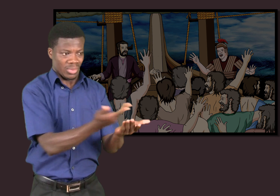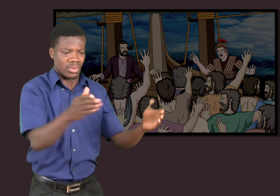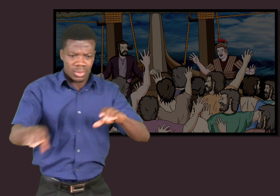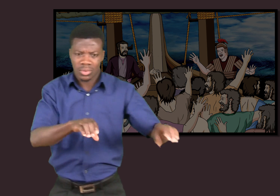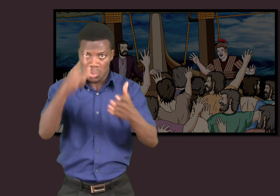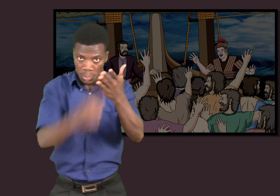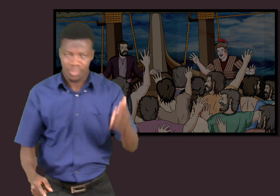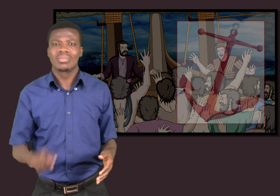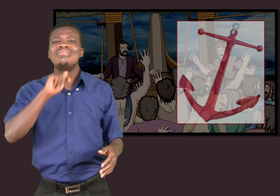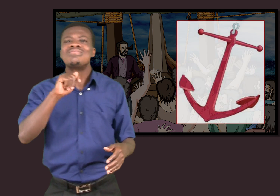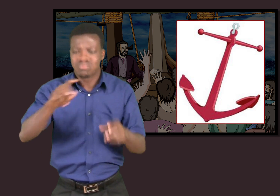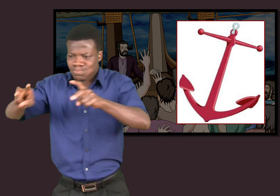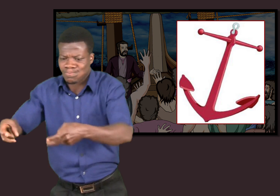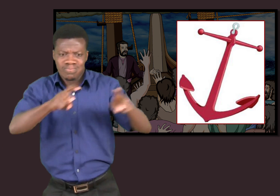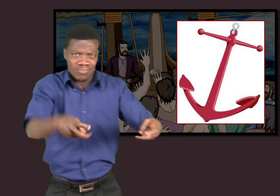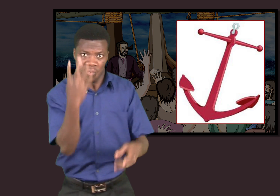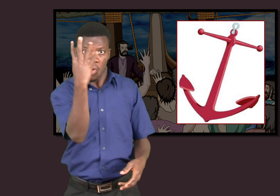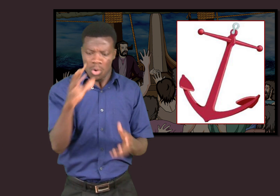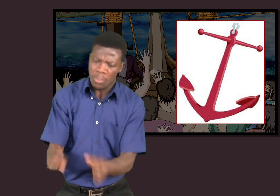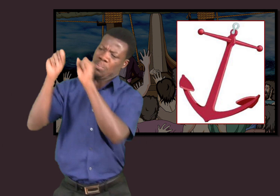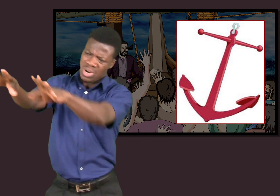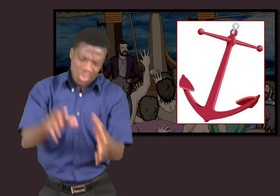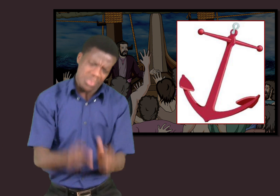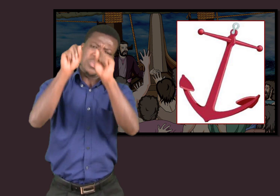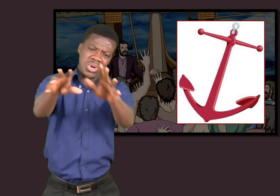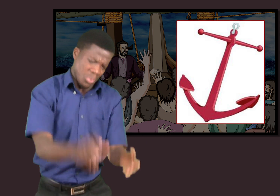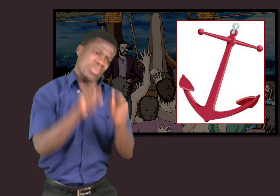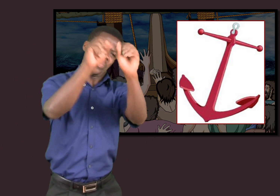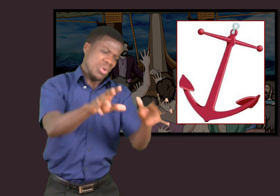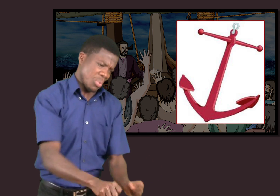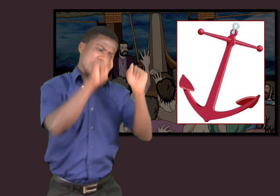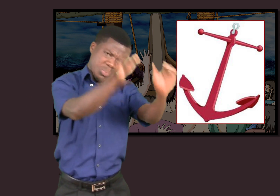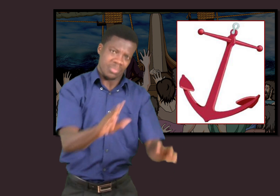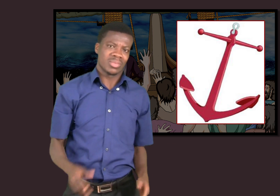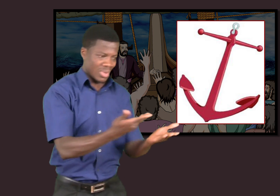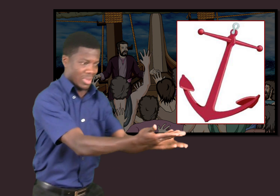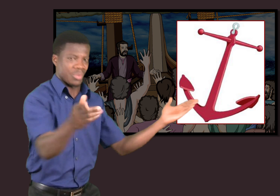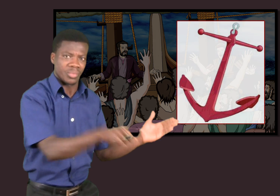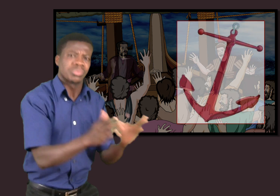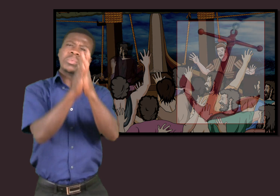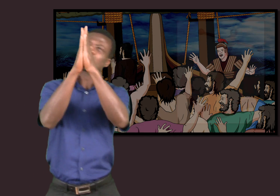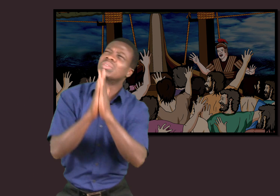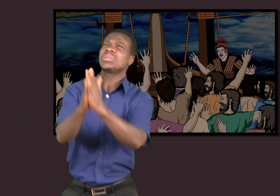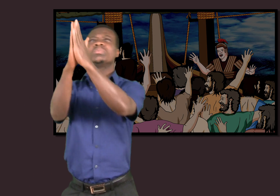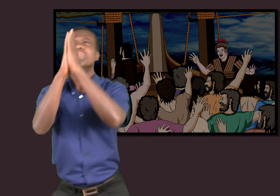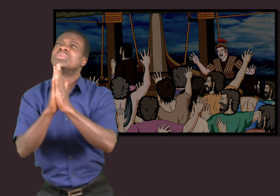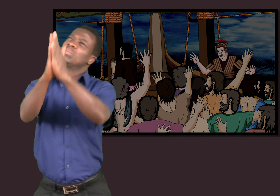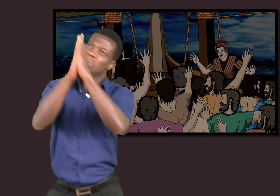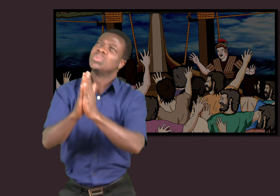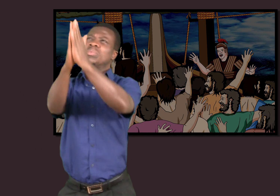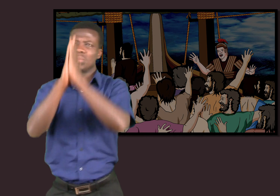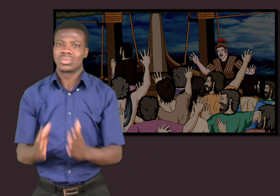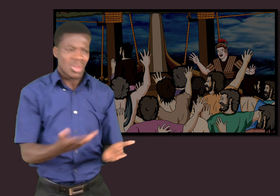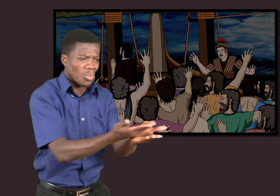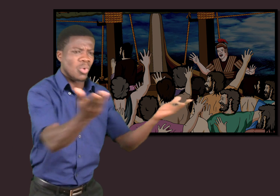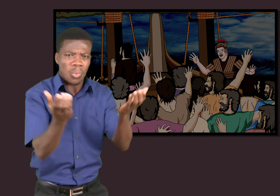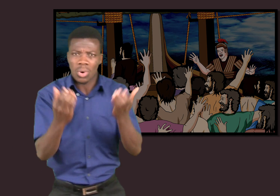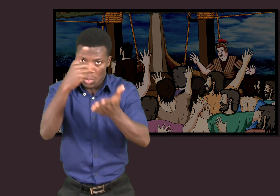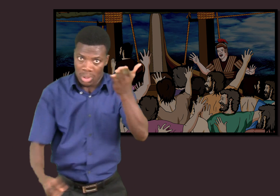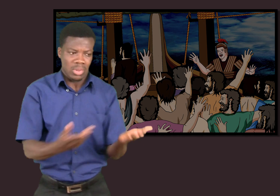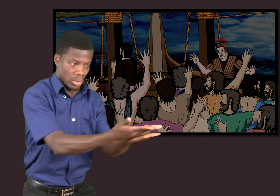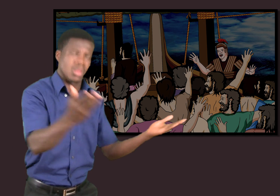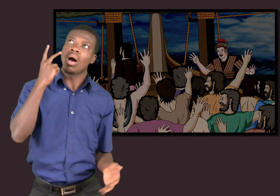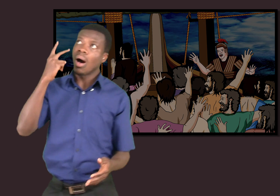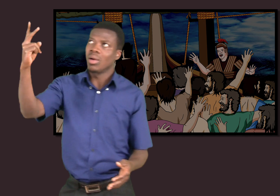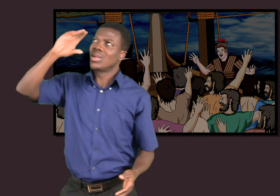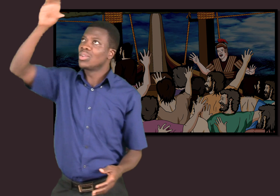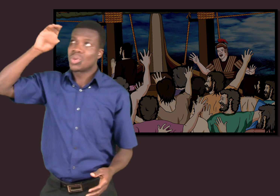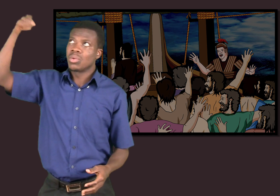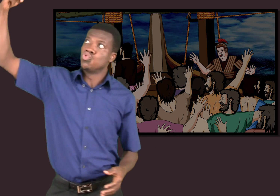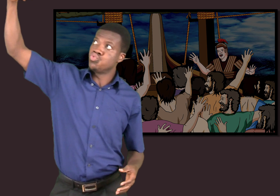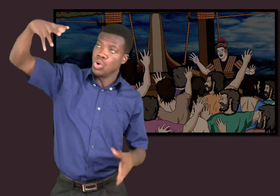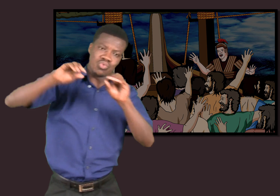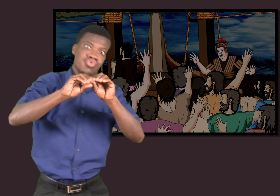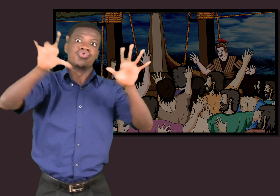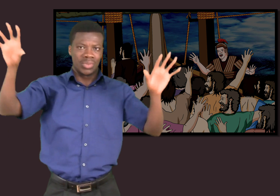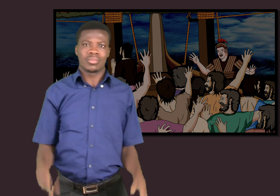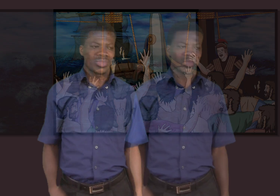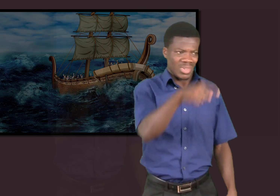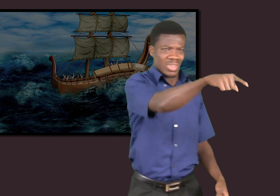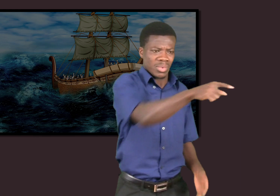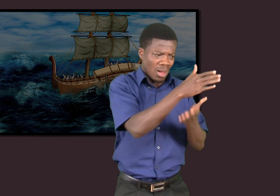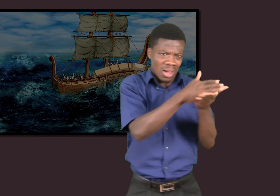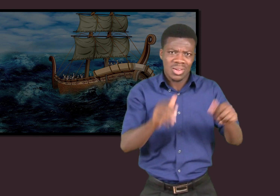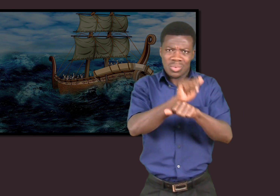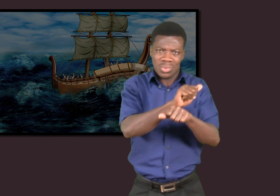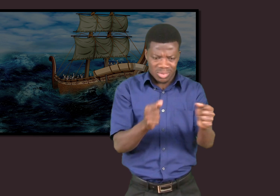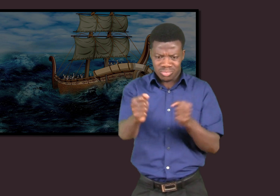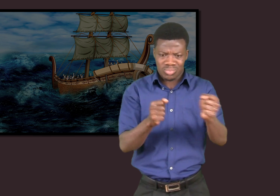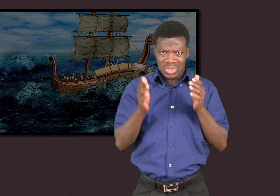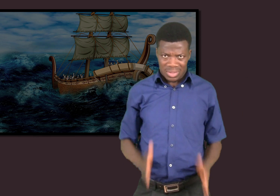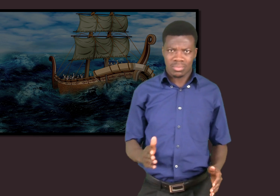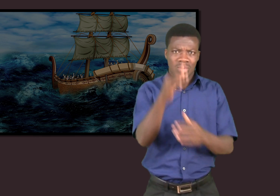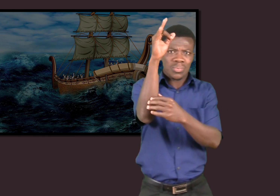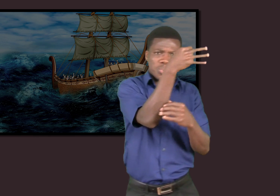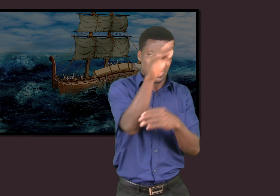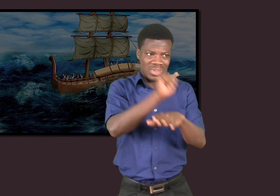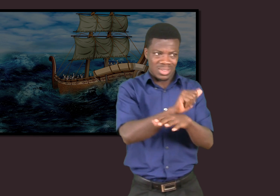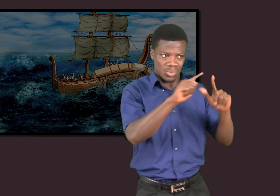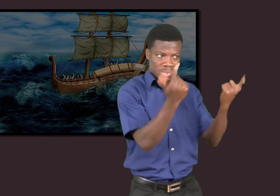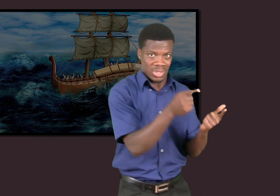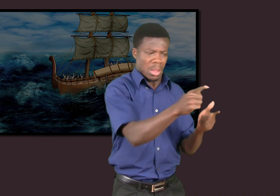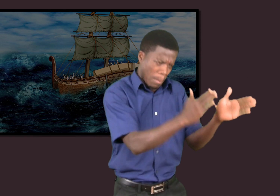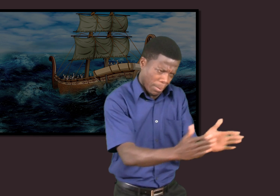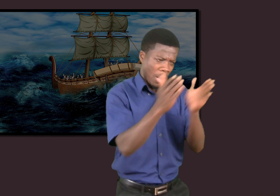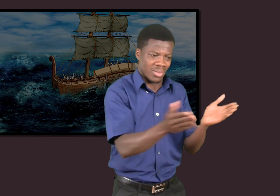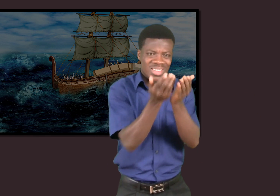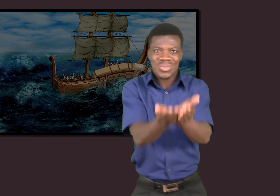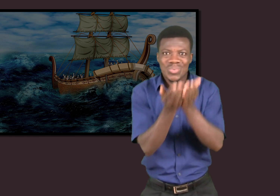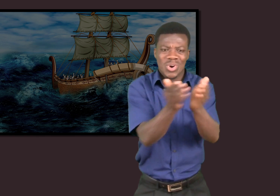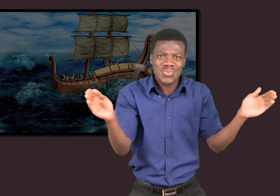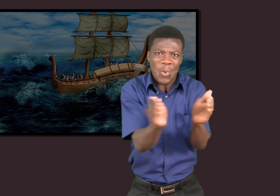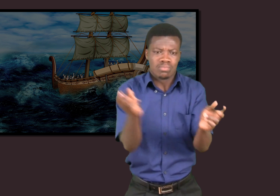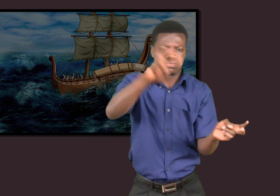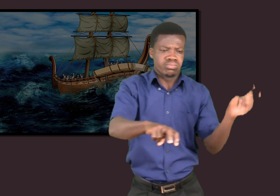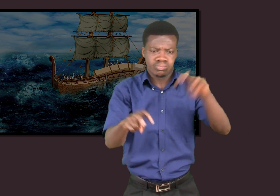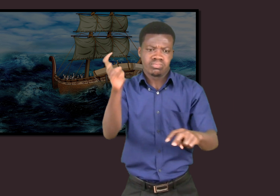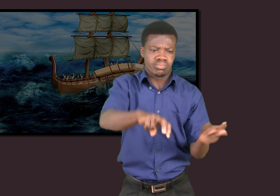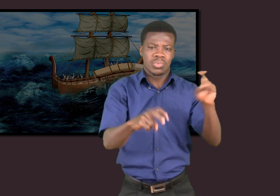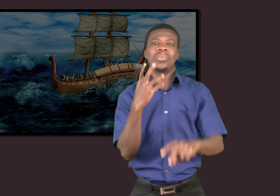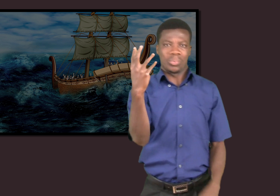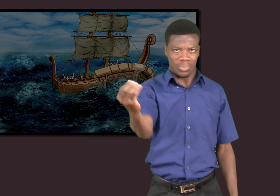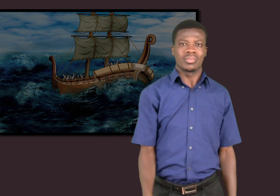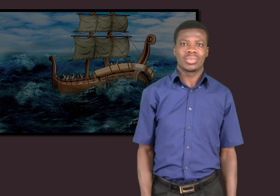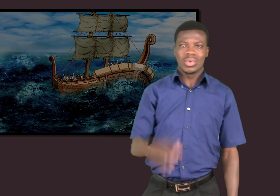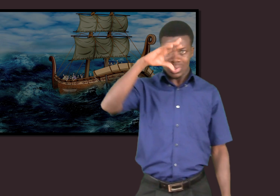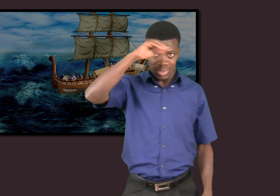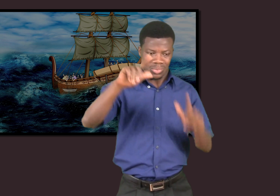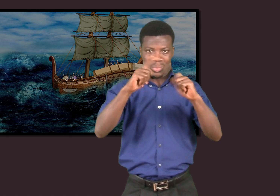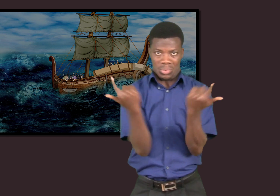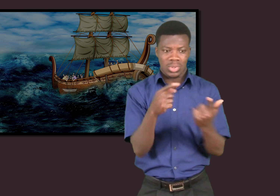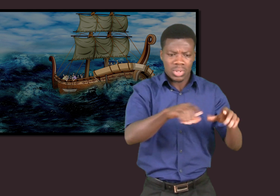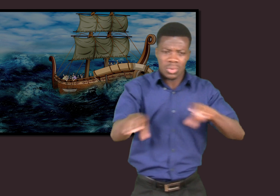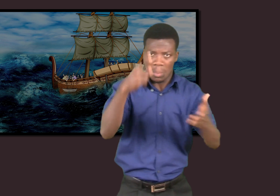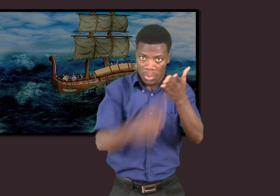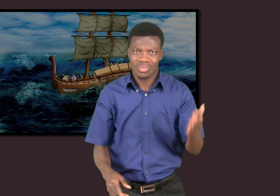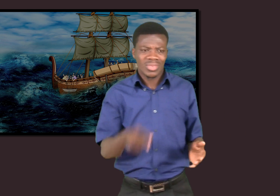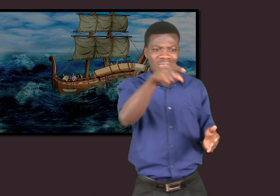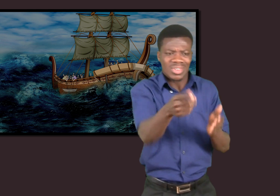Fearing that we would run aground on the rocks, they dropped four anchors from the stern and prayed for daybreak.